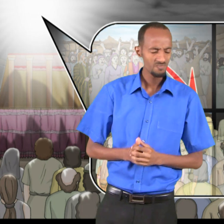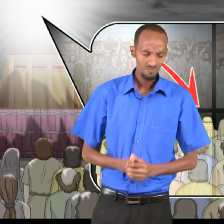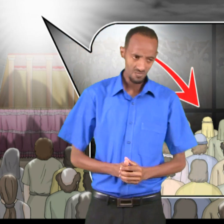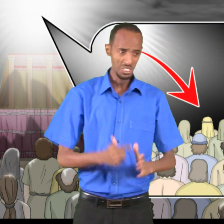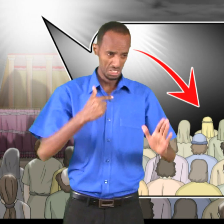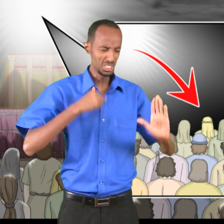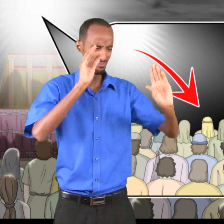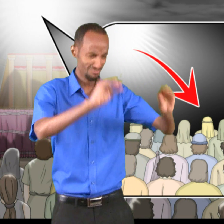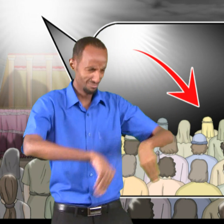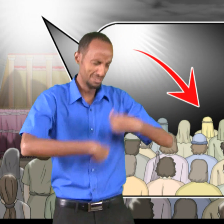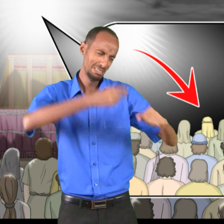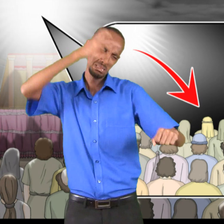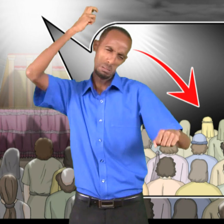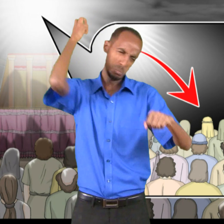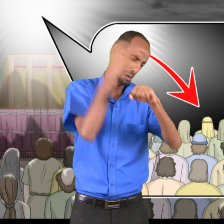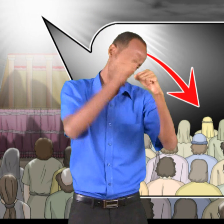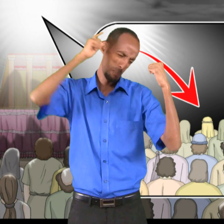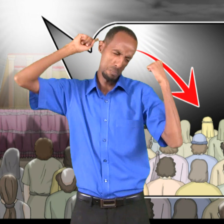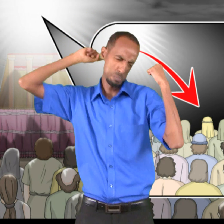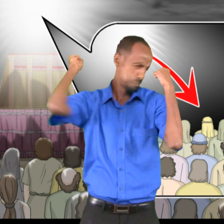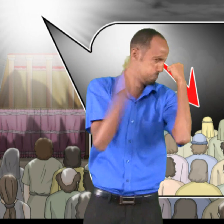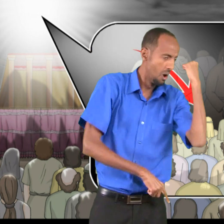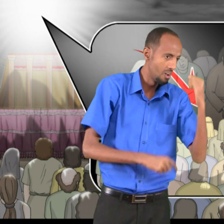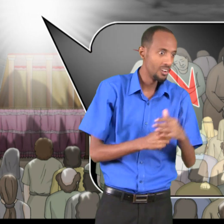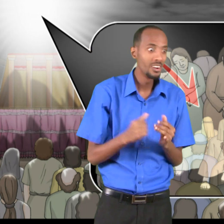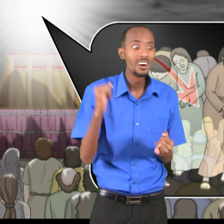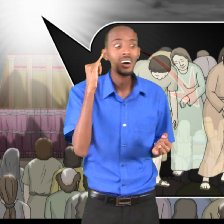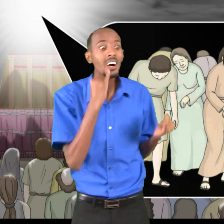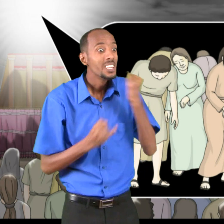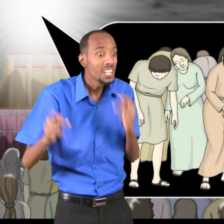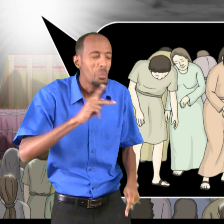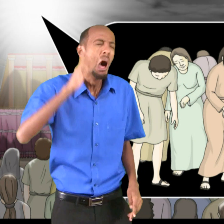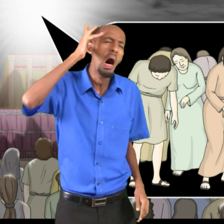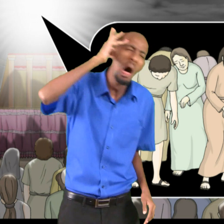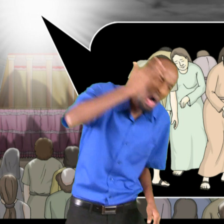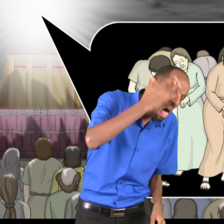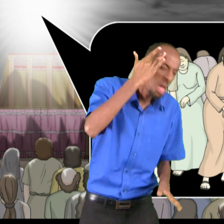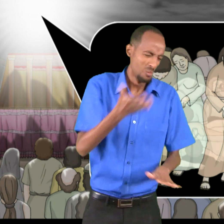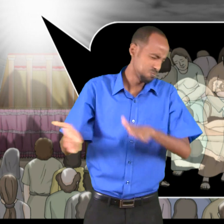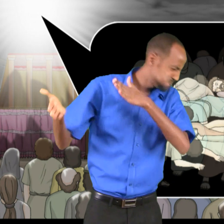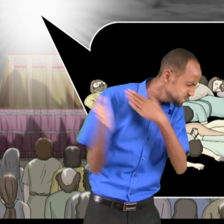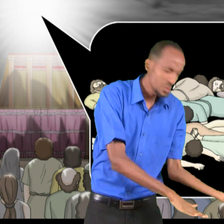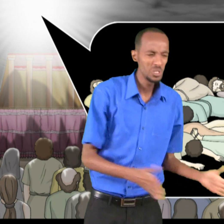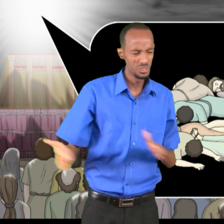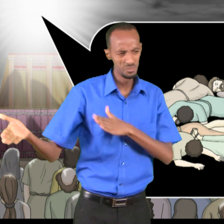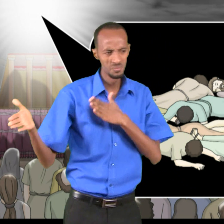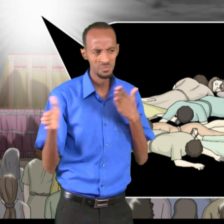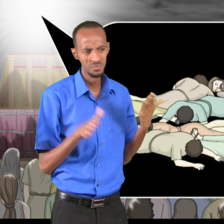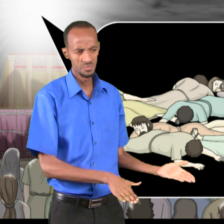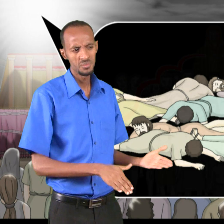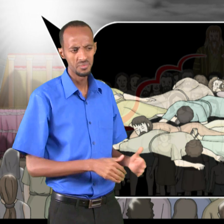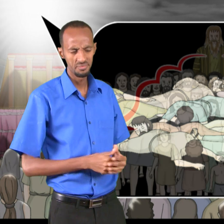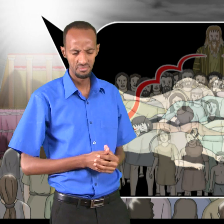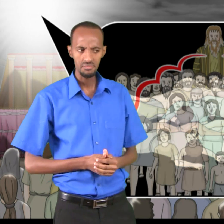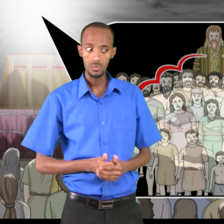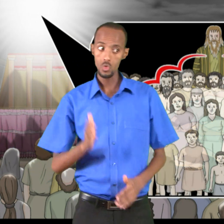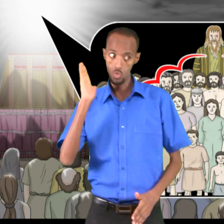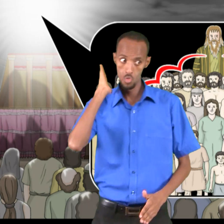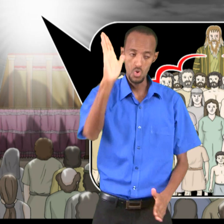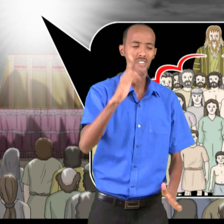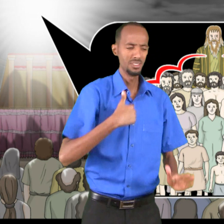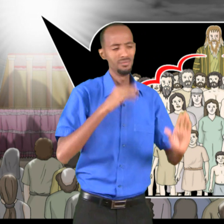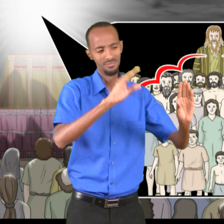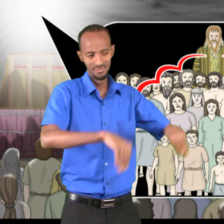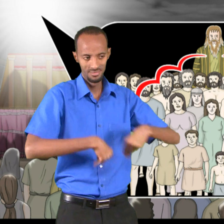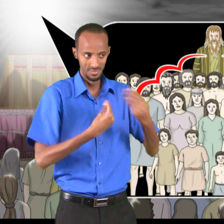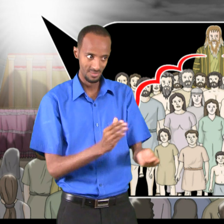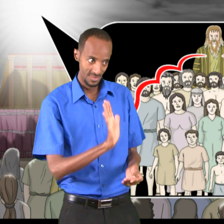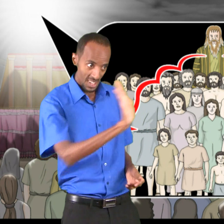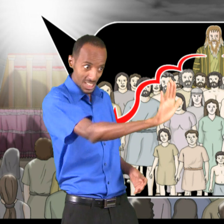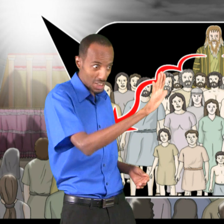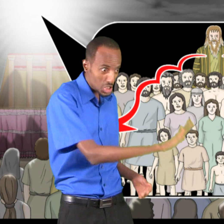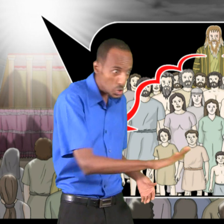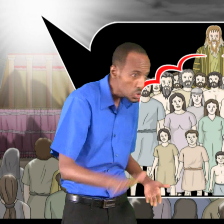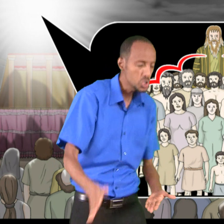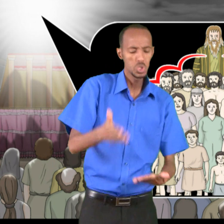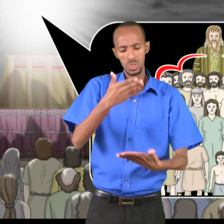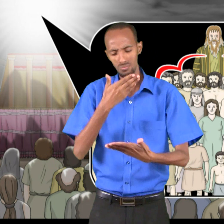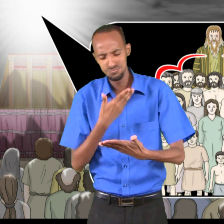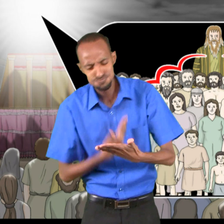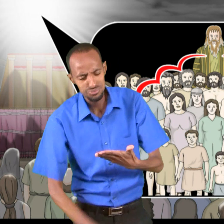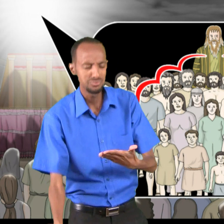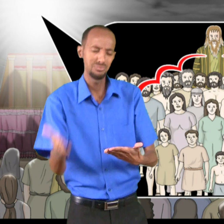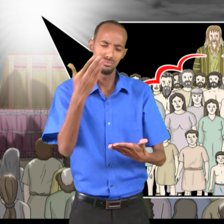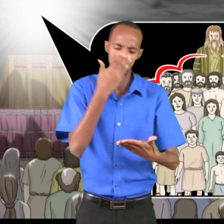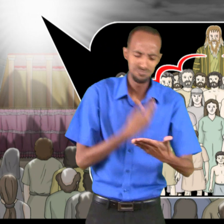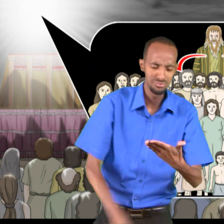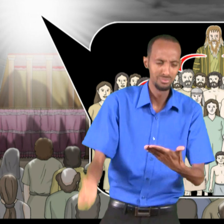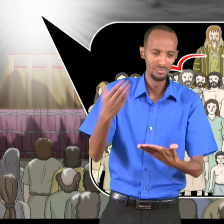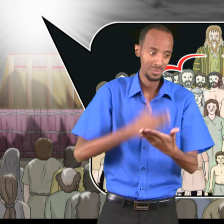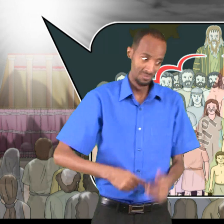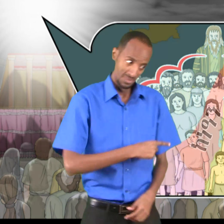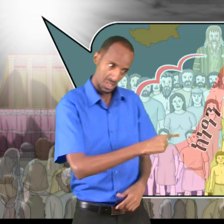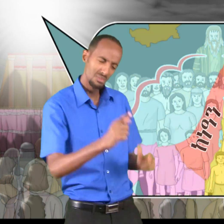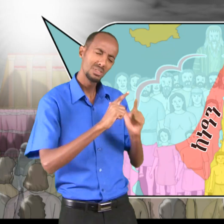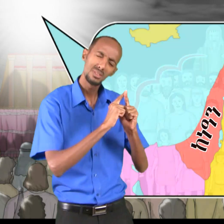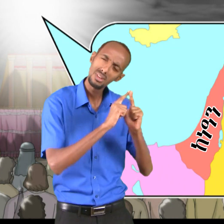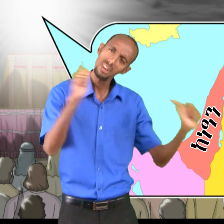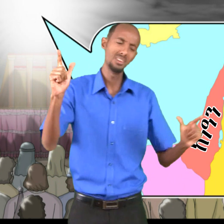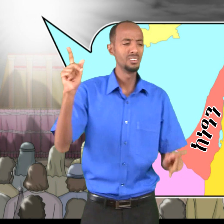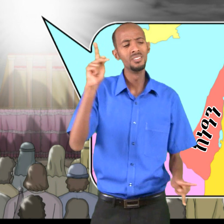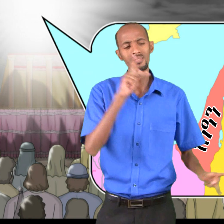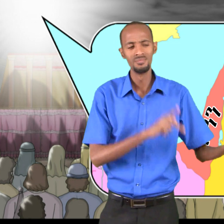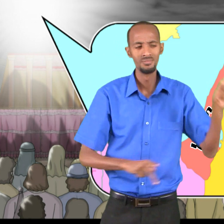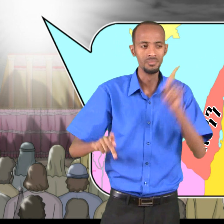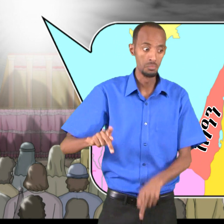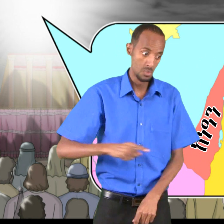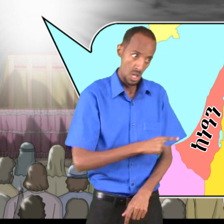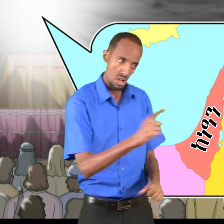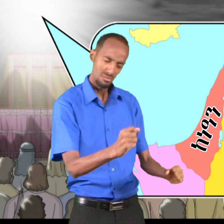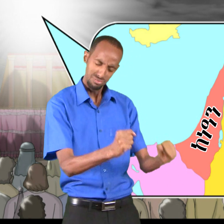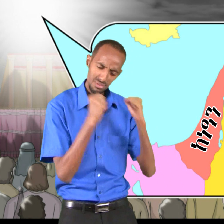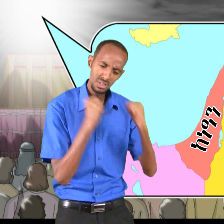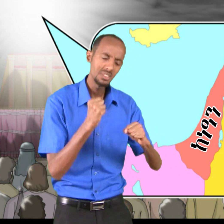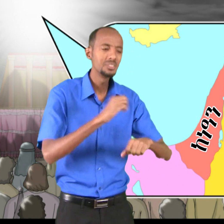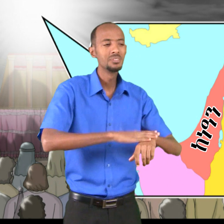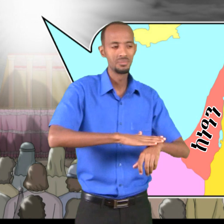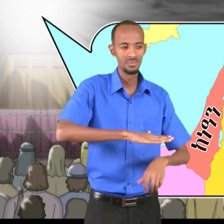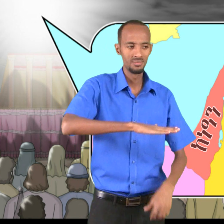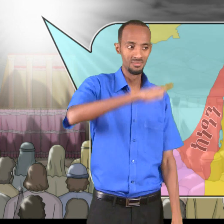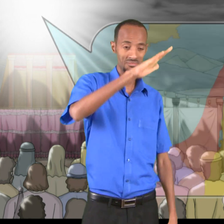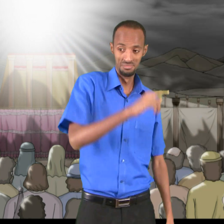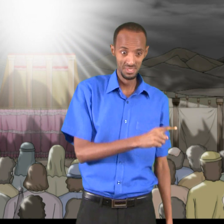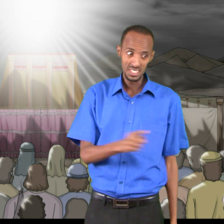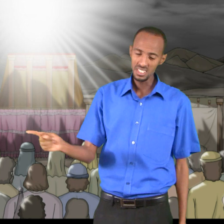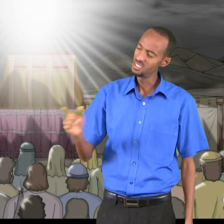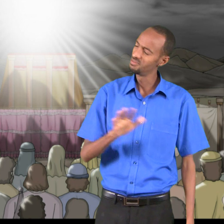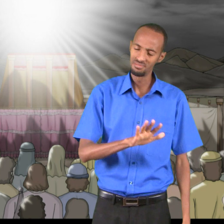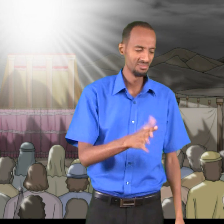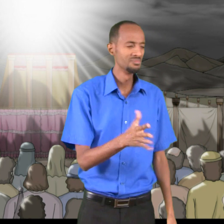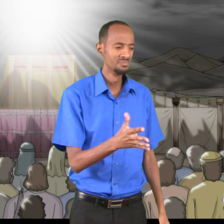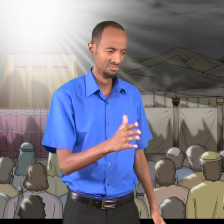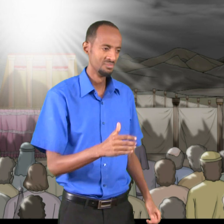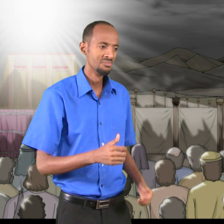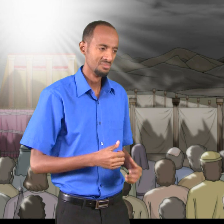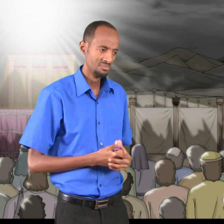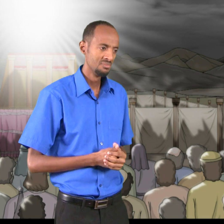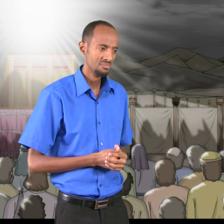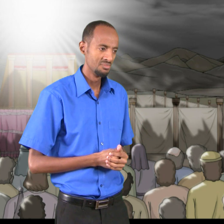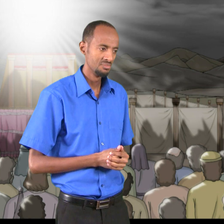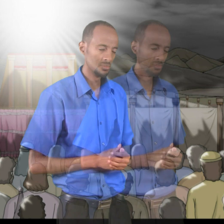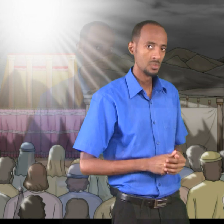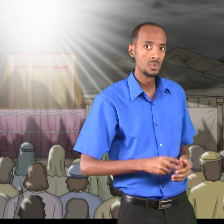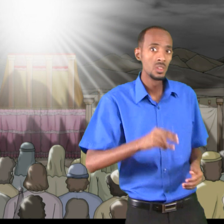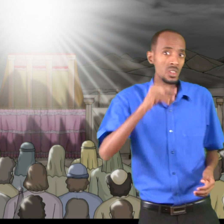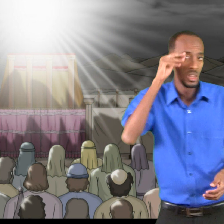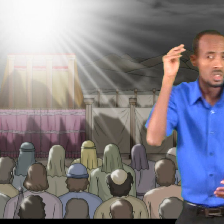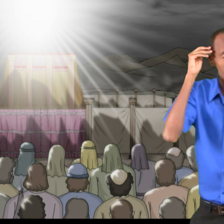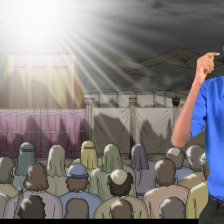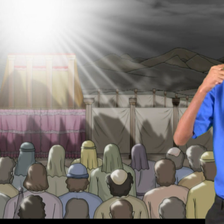I will strike them with a plague and destroy them—and I will make you into a nation greater and mightier than they are.”